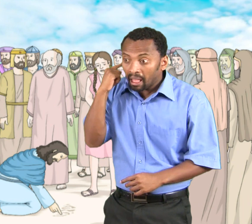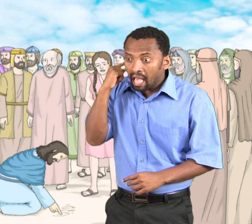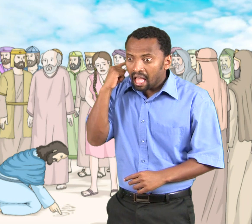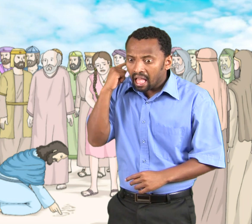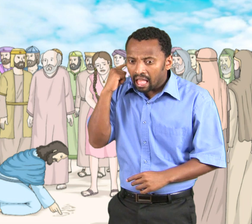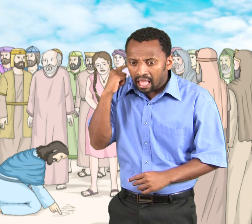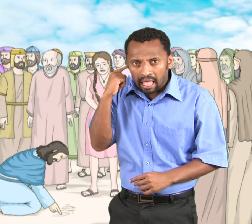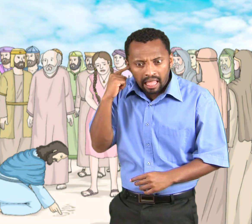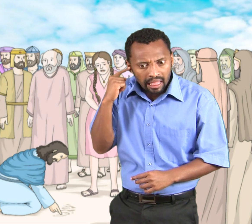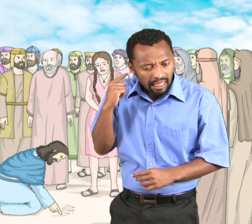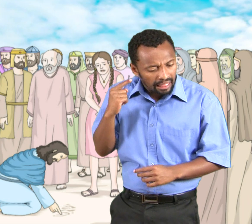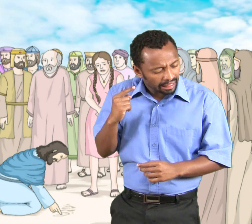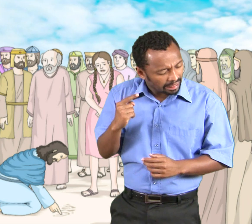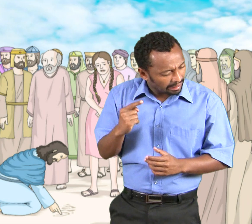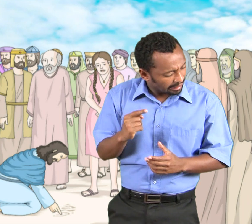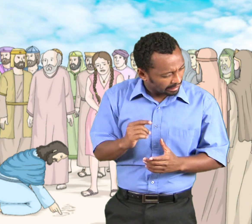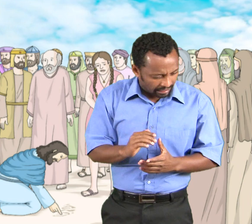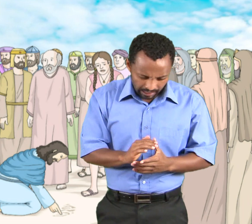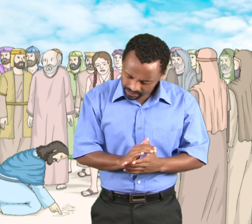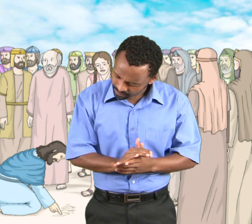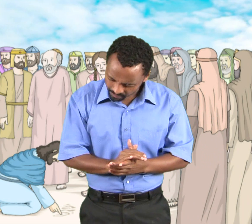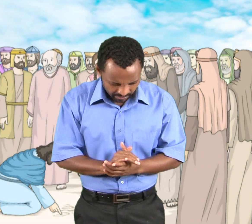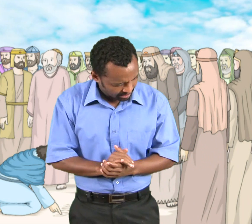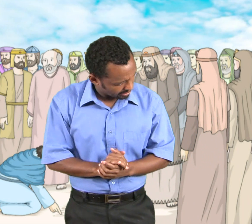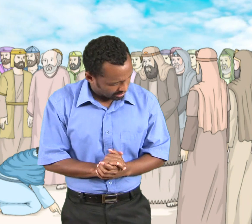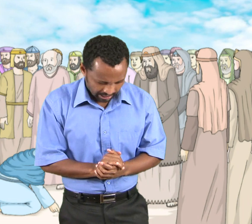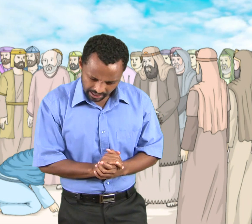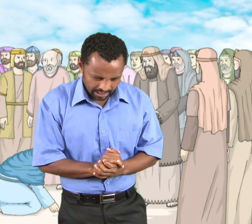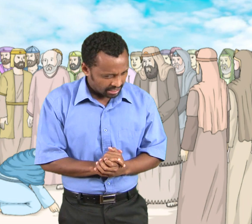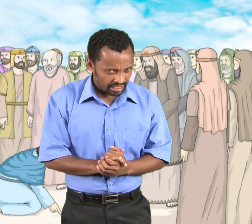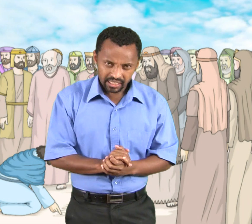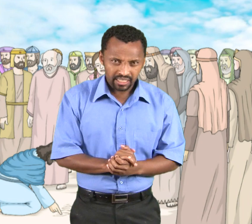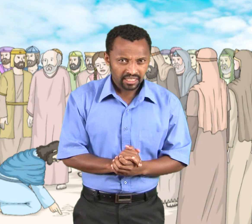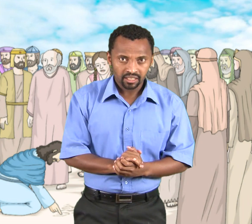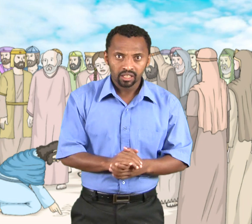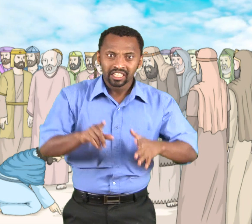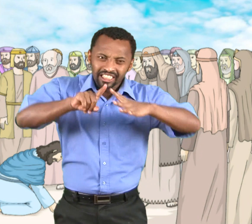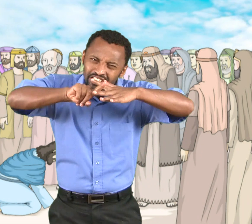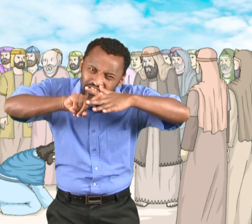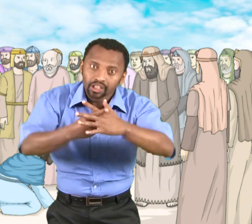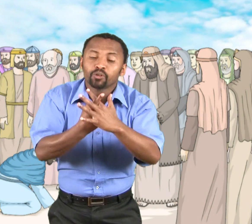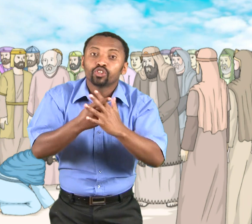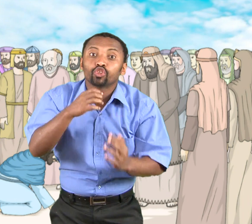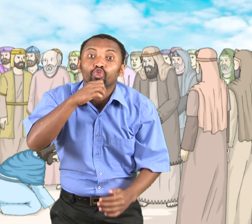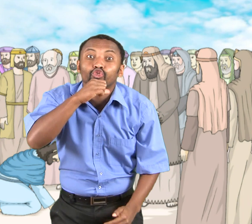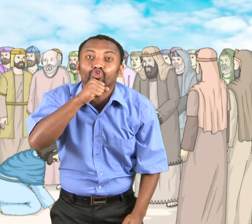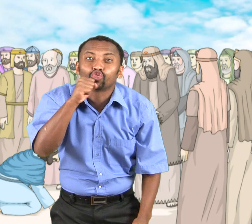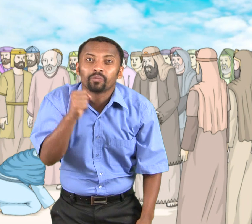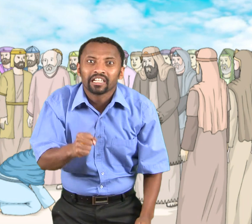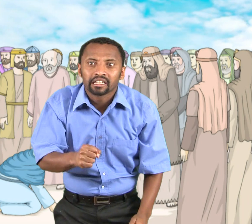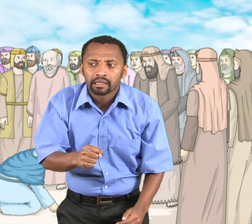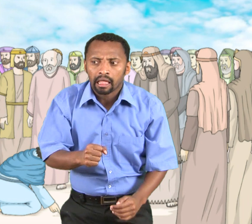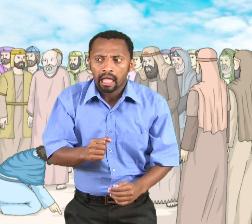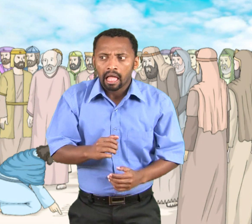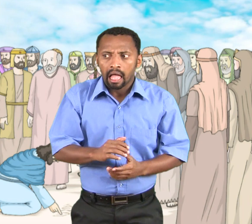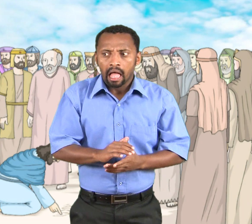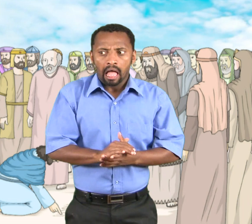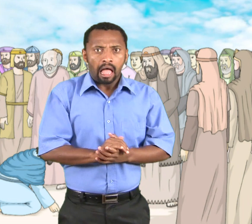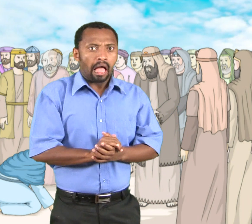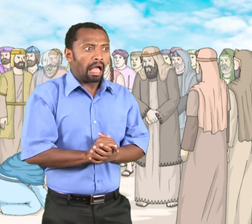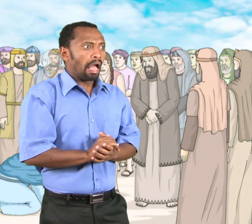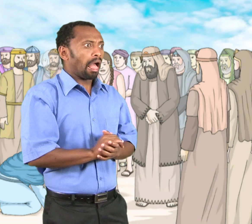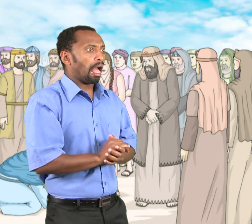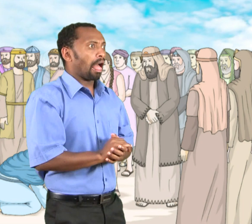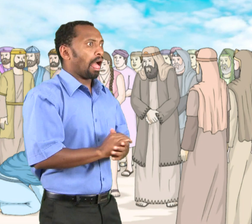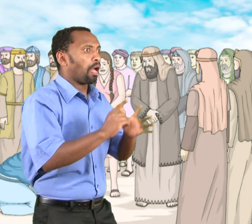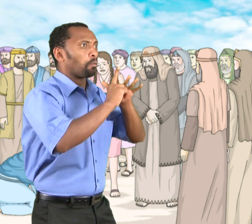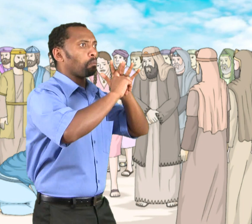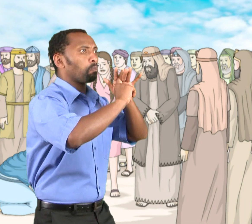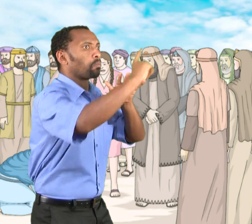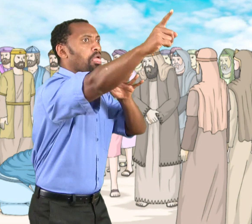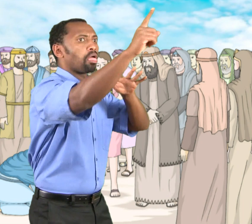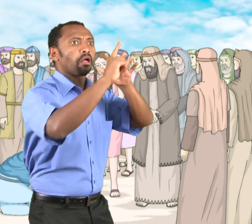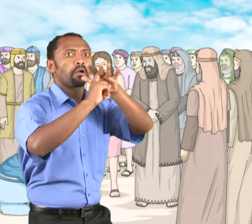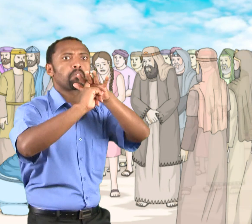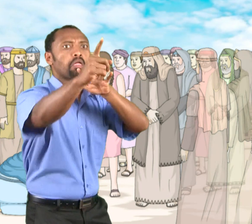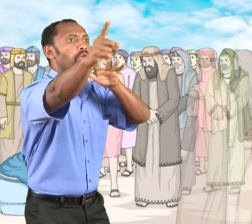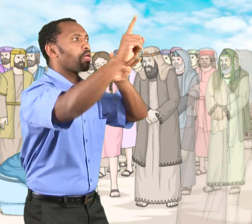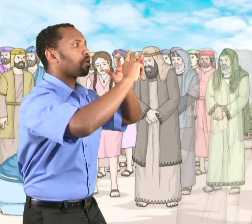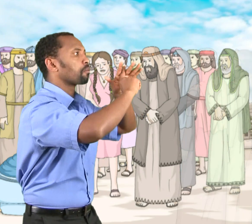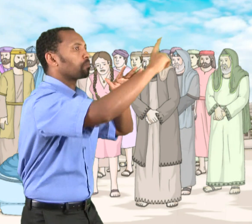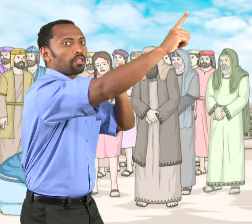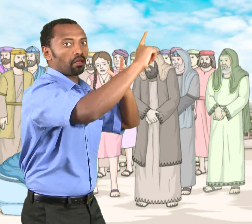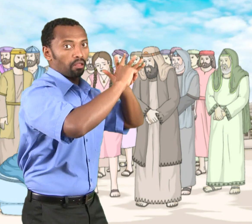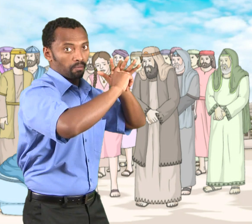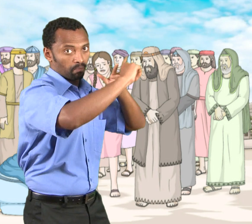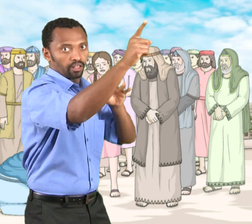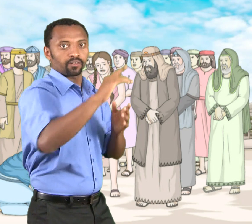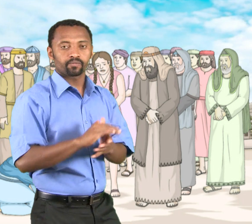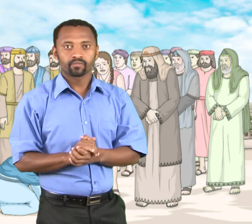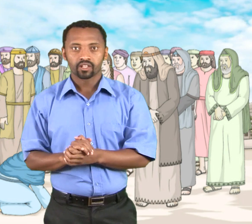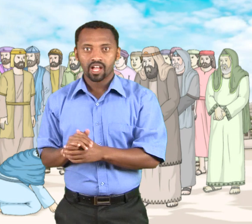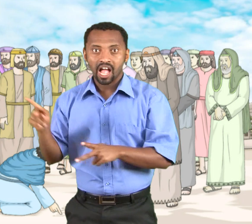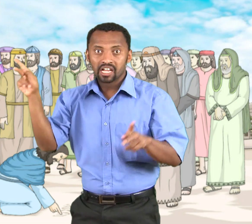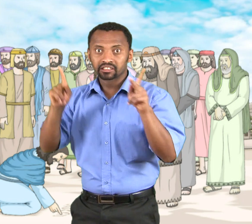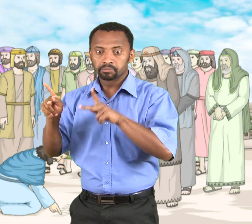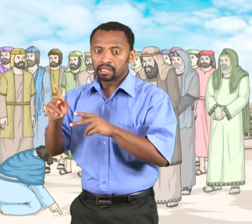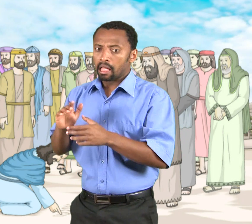And again He bent down and wrote on the ground.